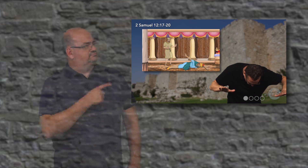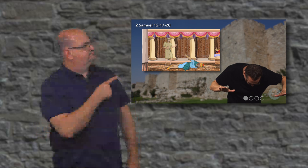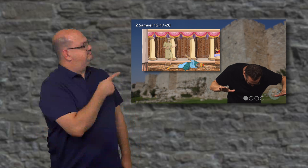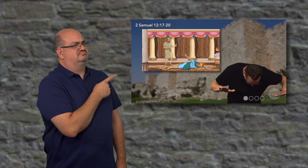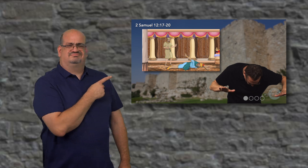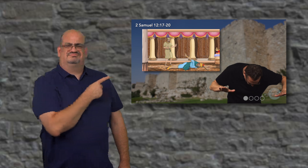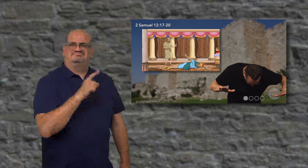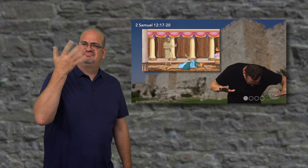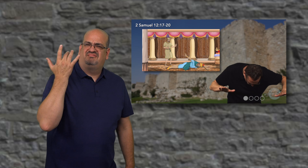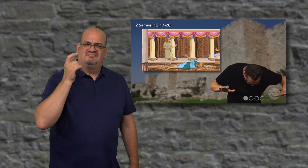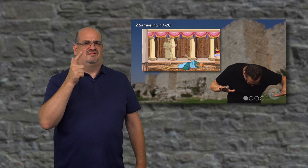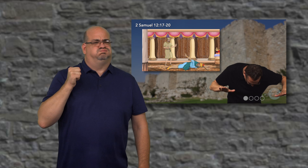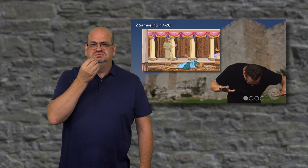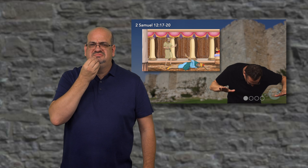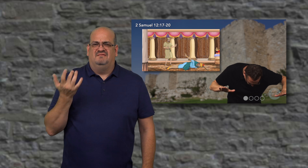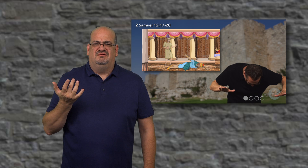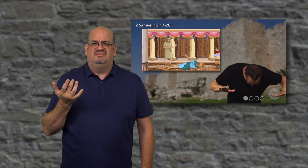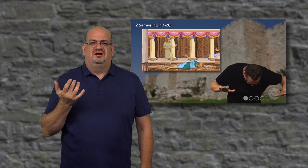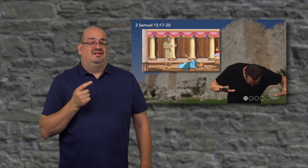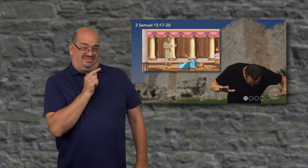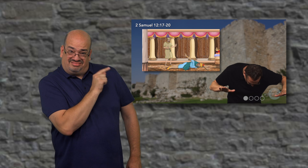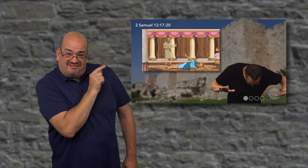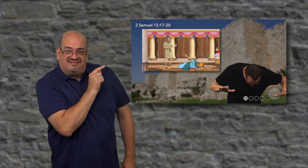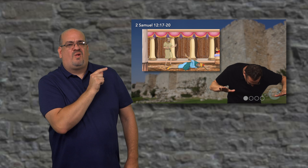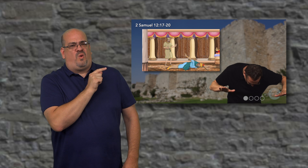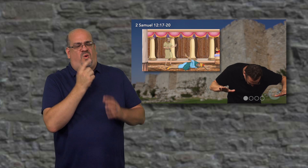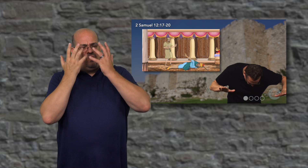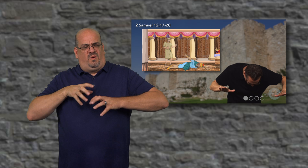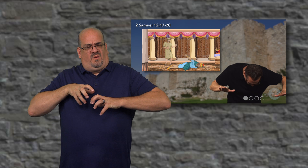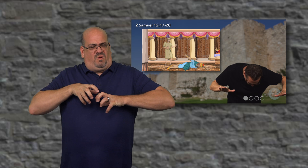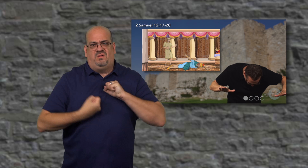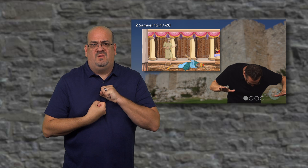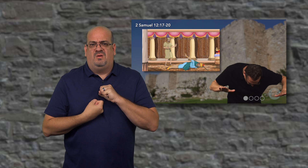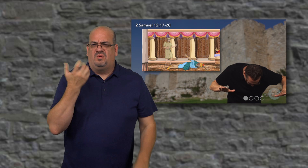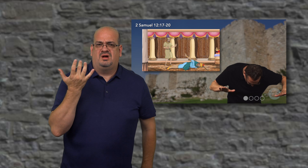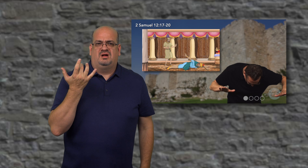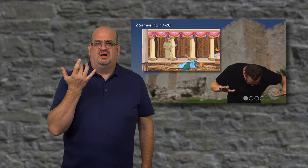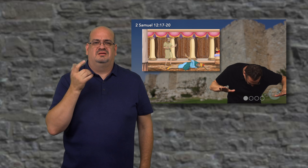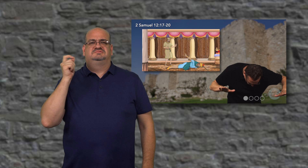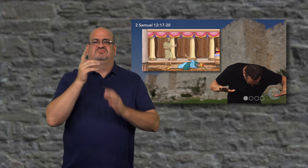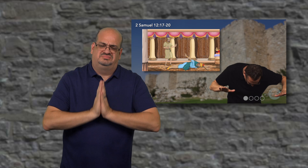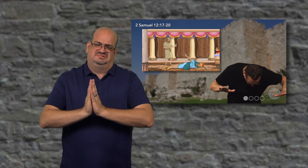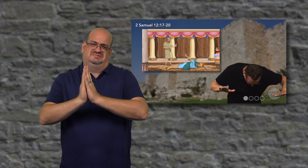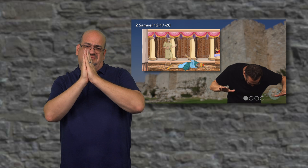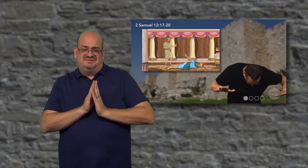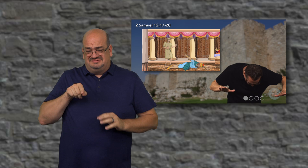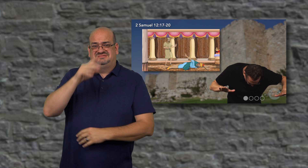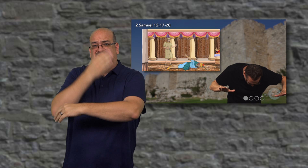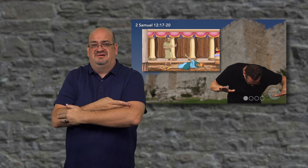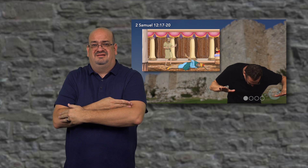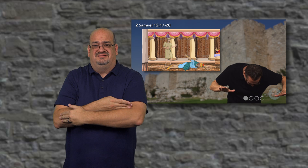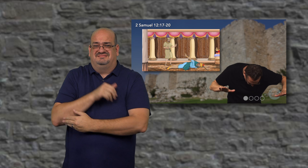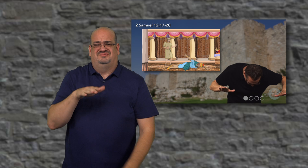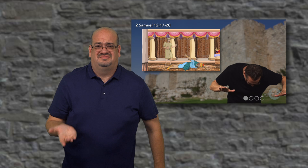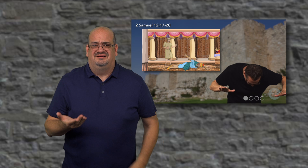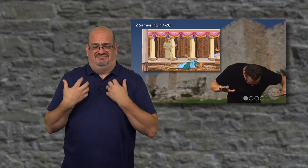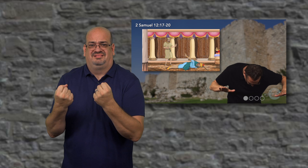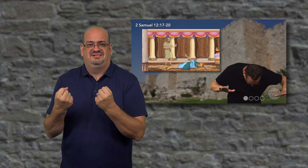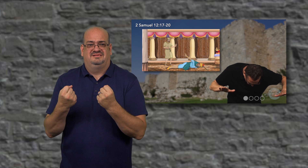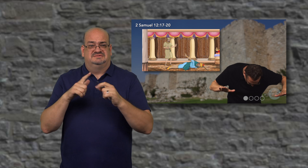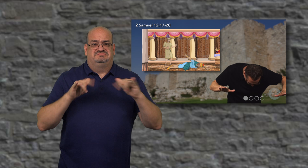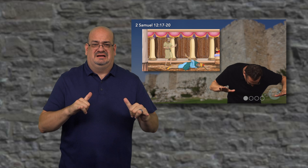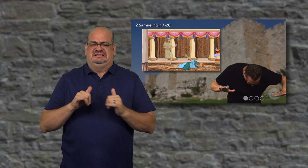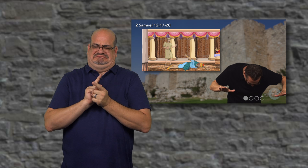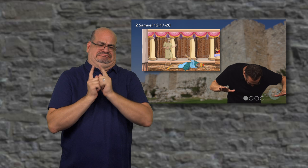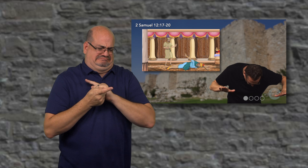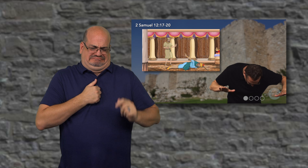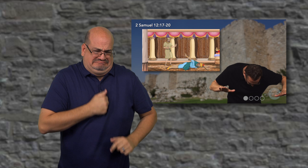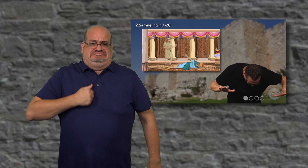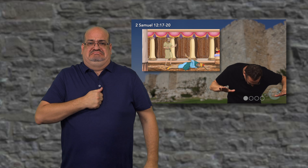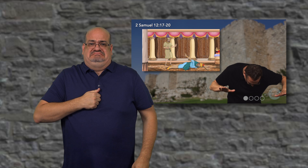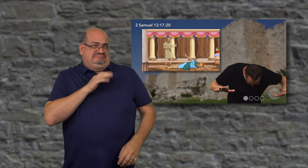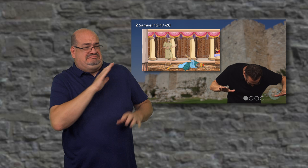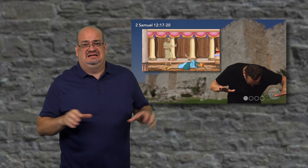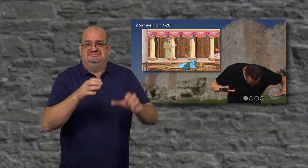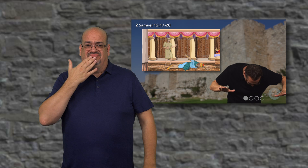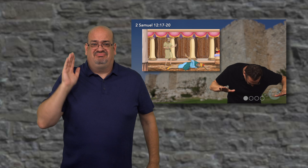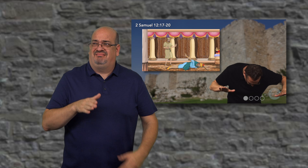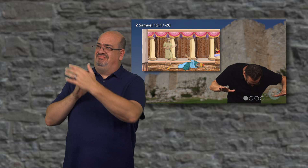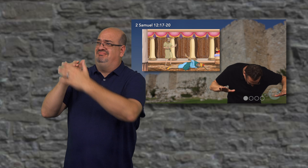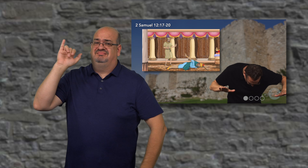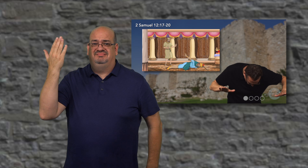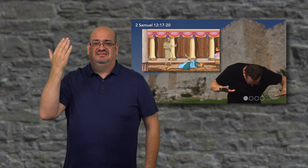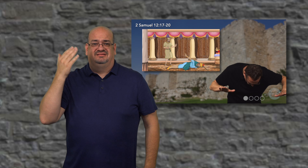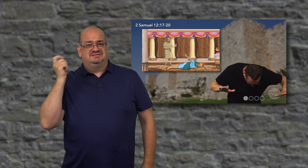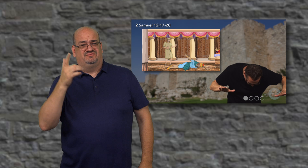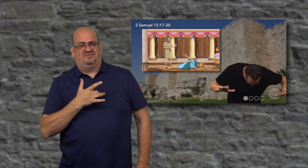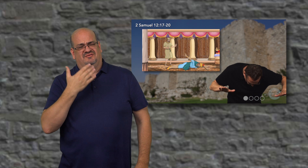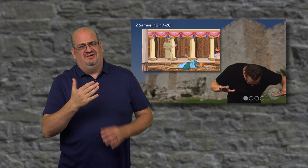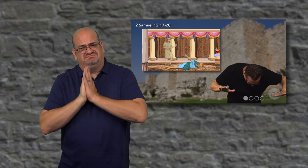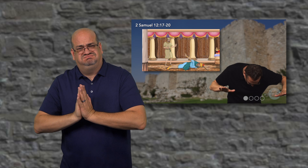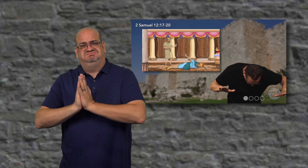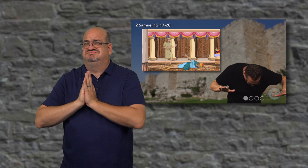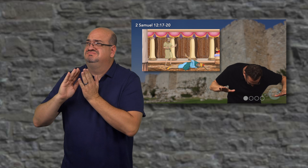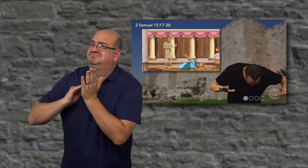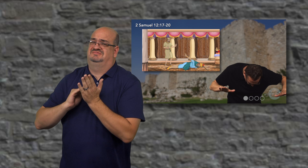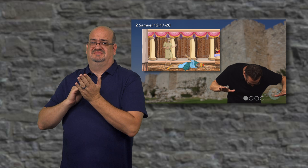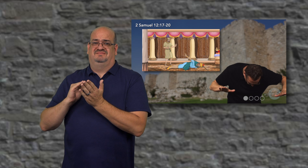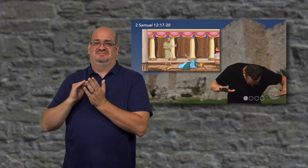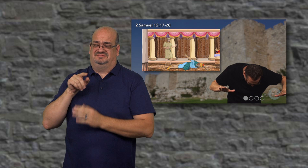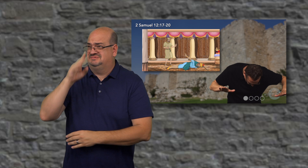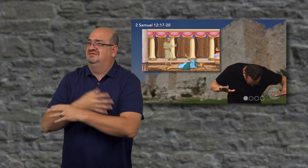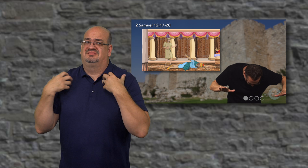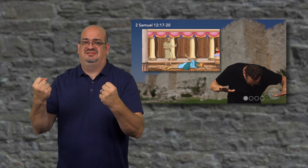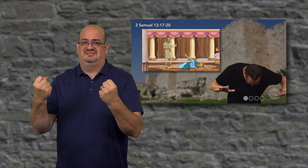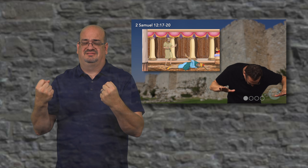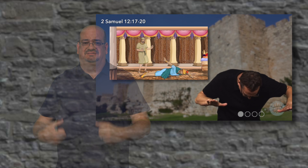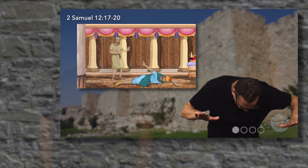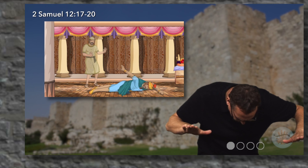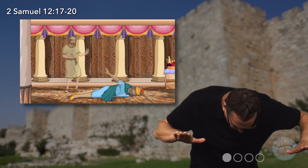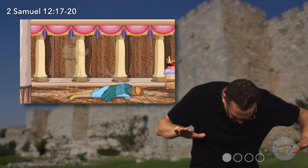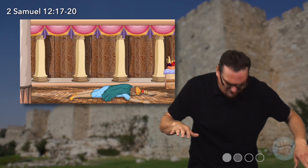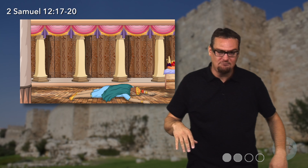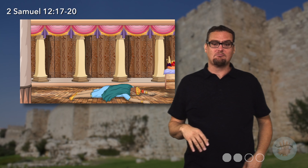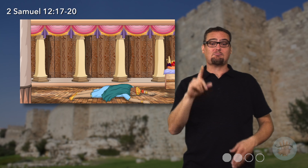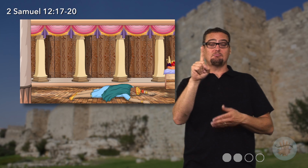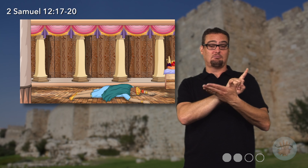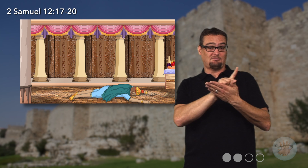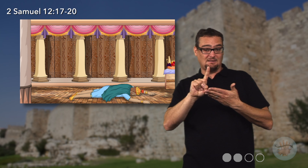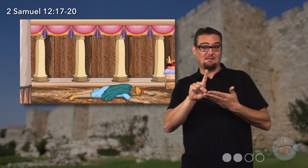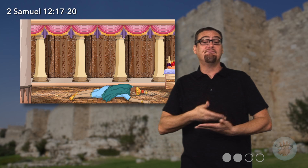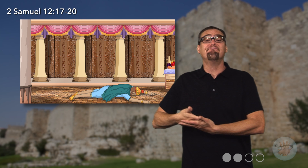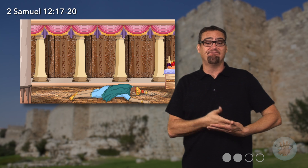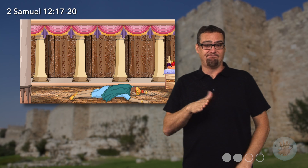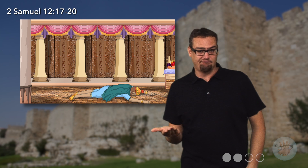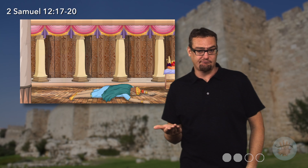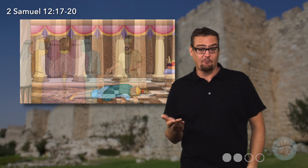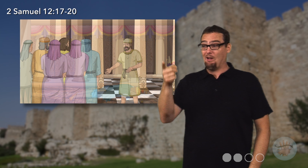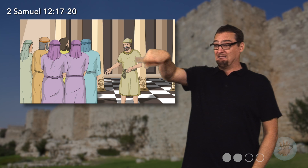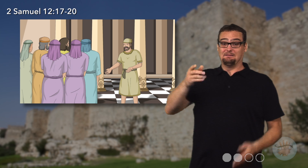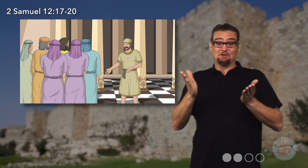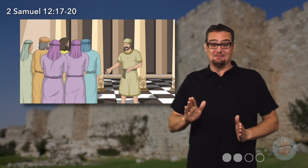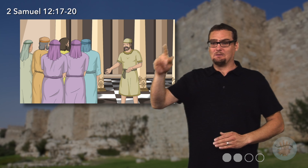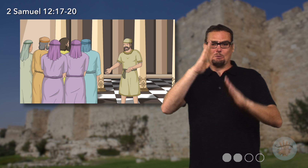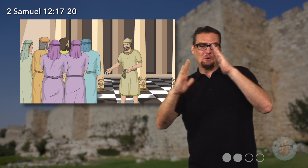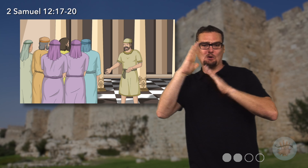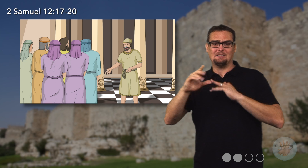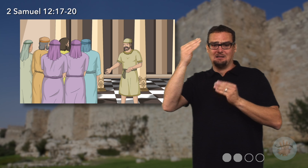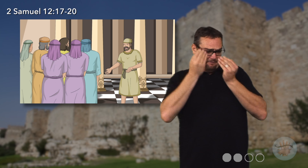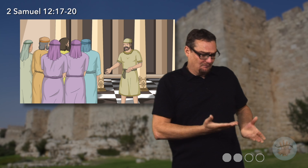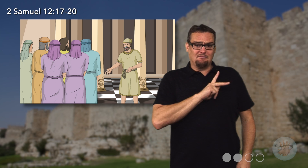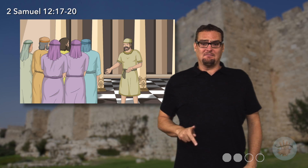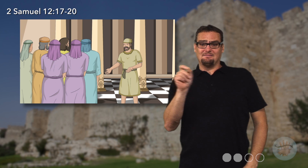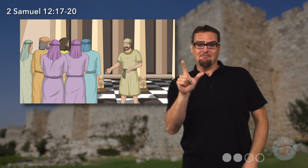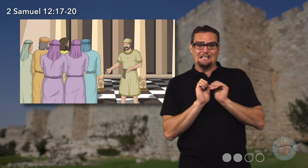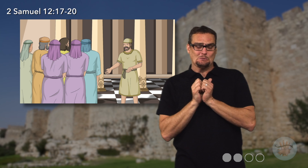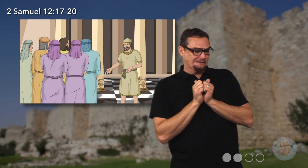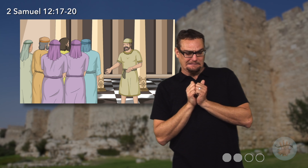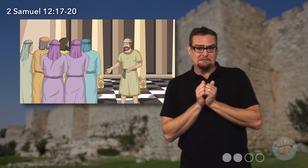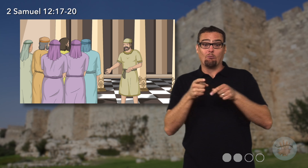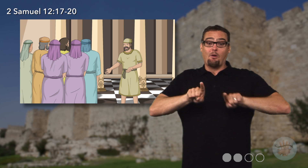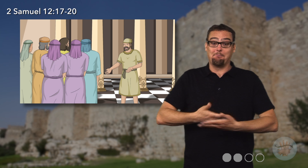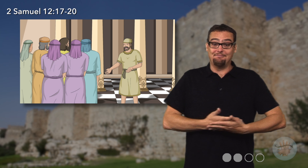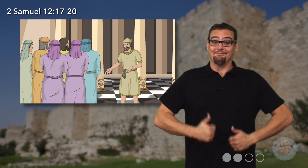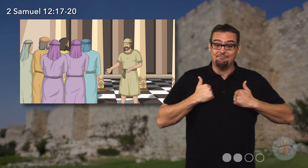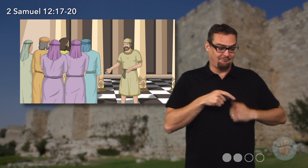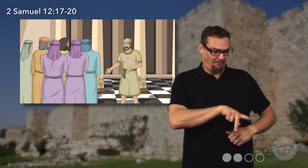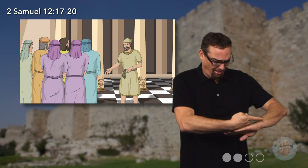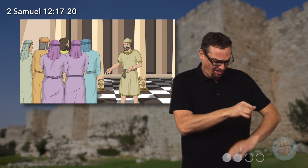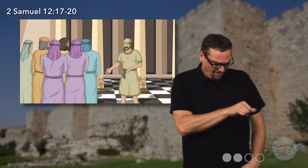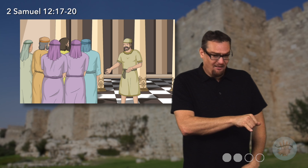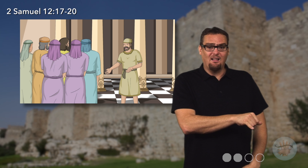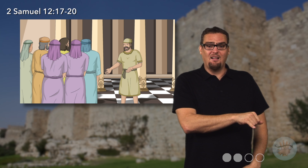But David’s servants were afraid to tell him that the child was dead, for they said, “Look, while the child was alive, we spoke to him, and he would not listen to us. So how can we tell him the child is dead? He may even harm himself.”